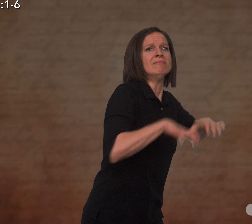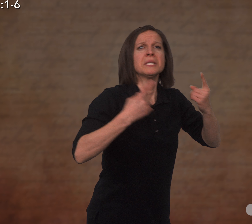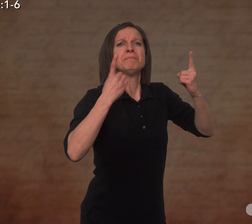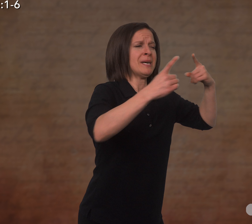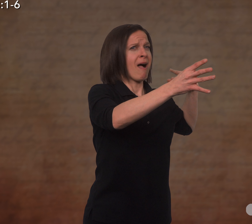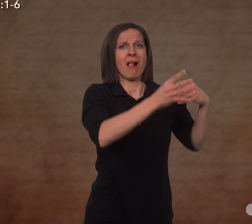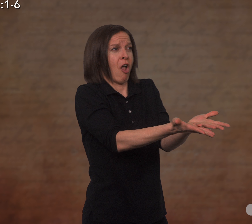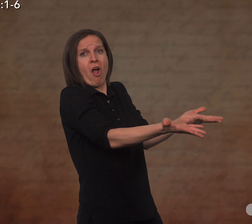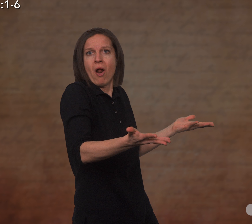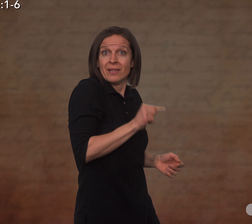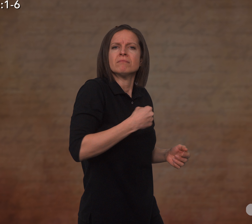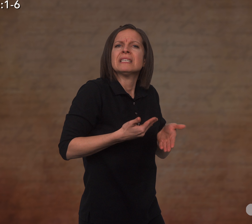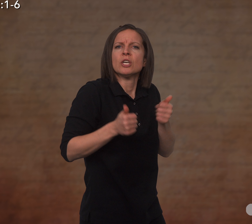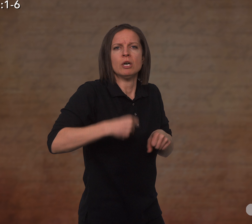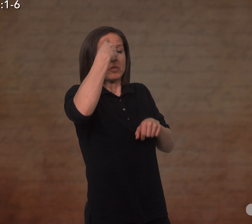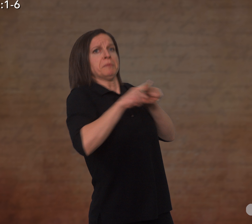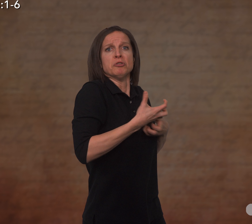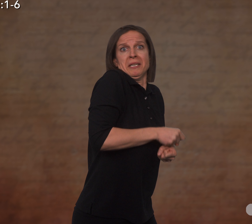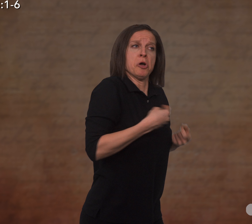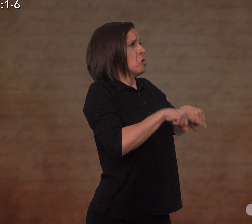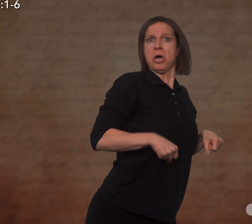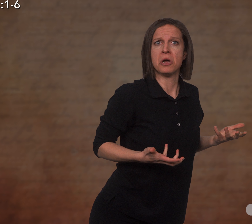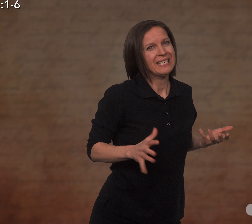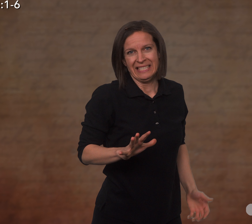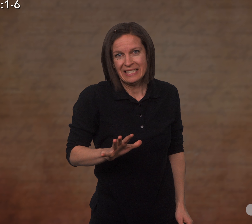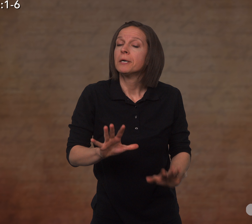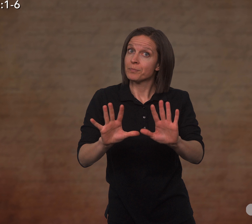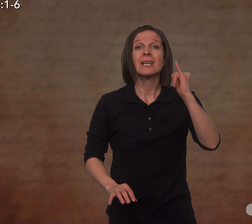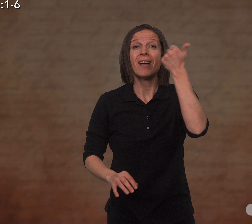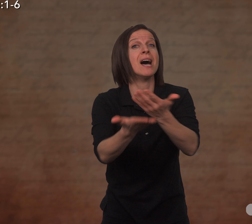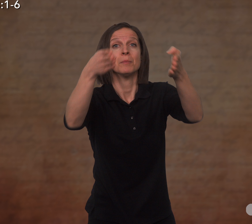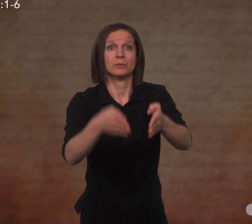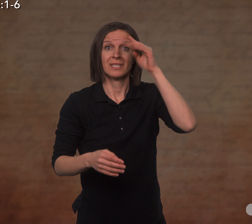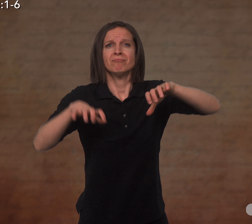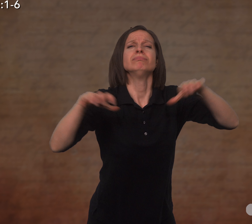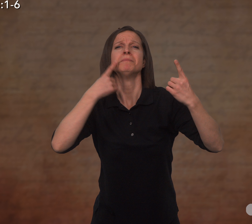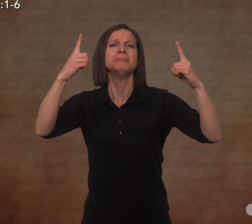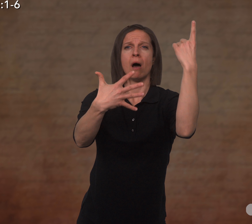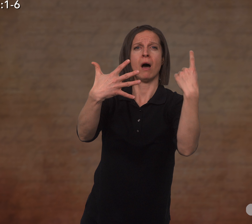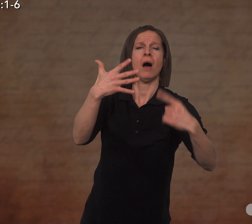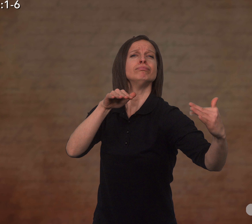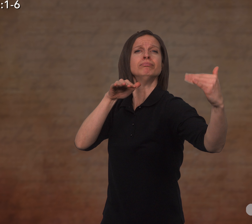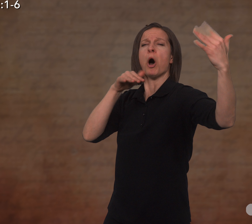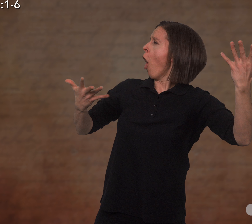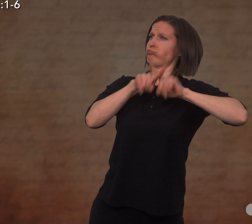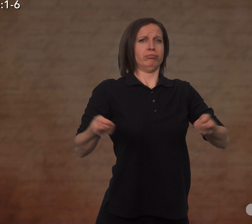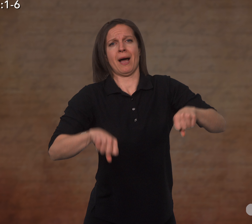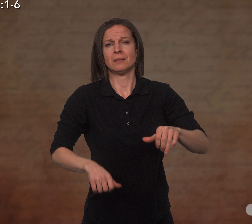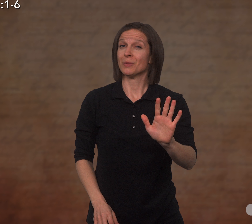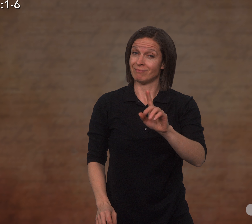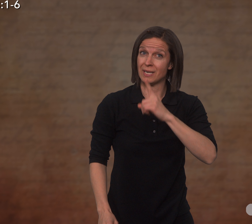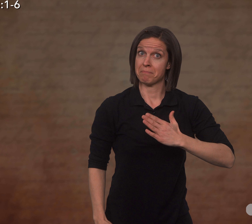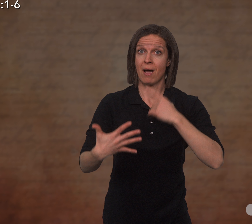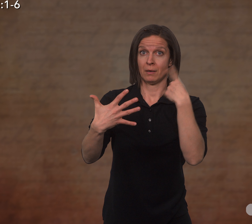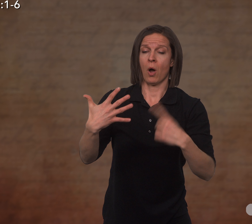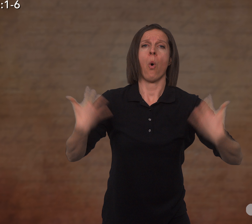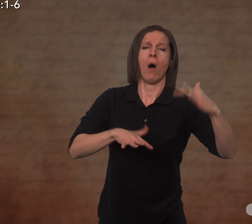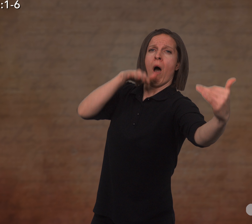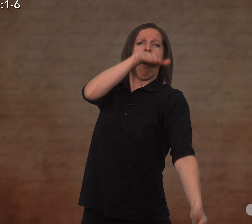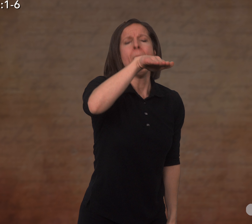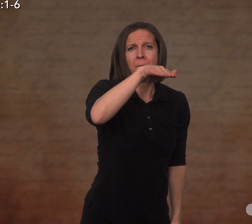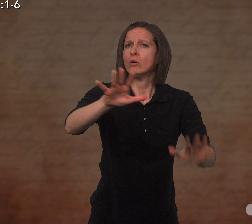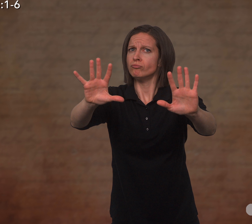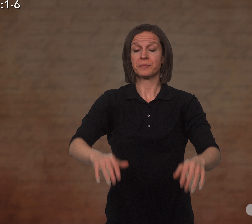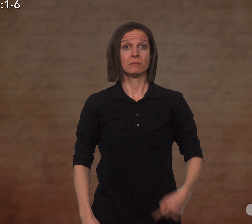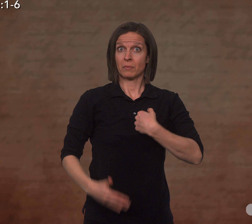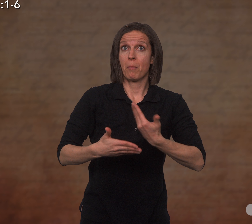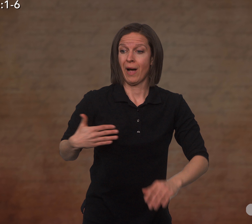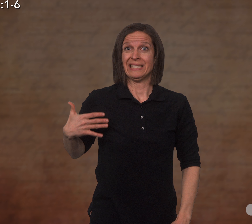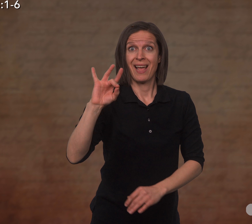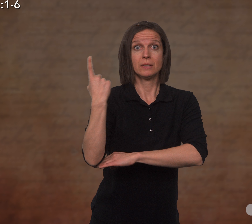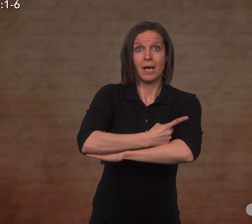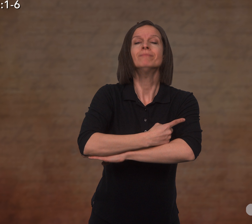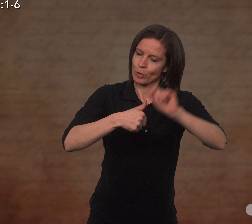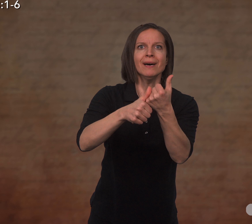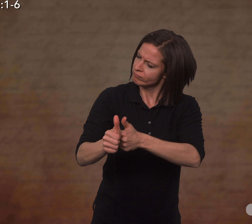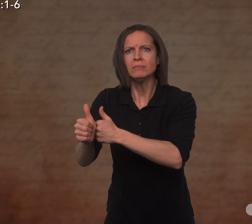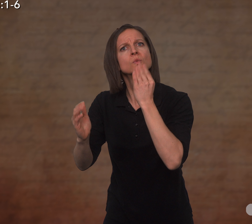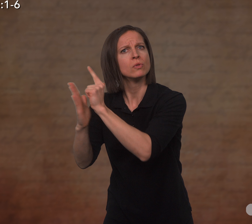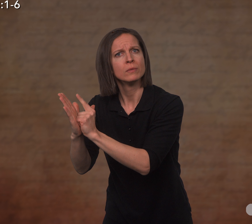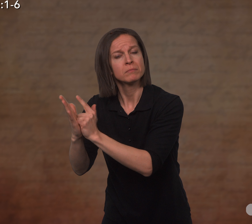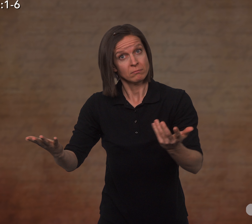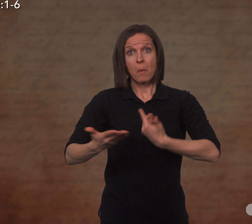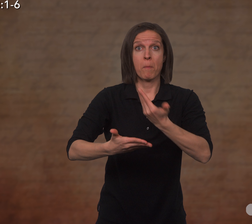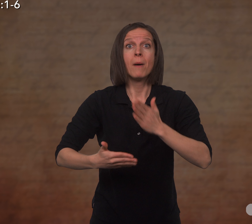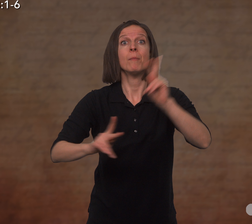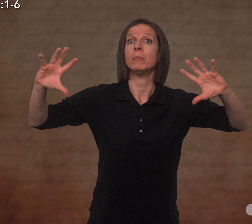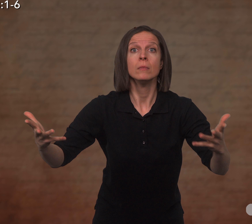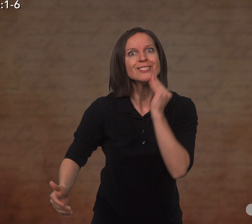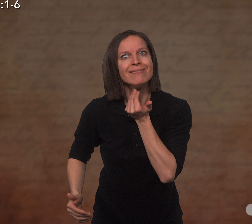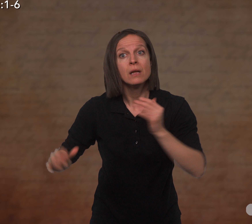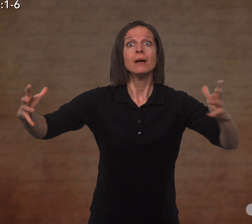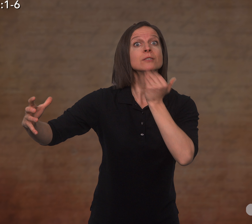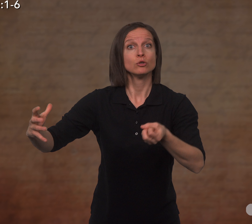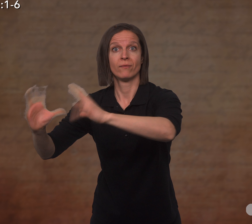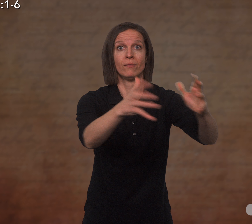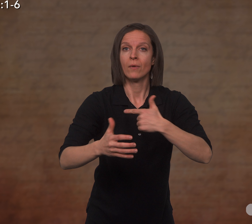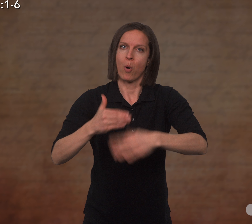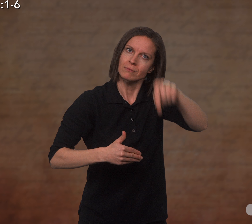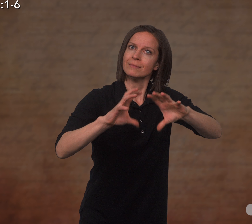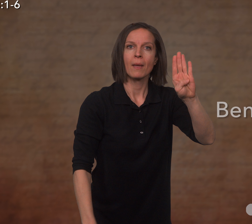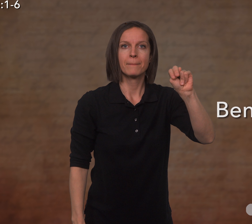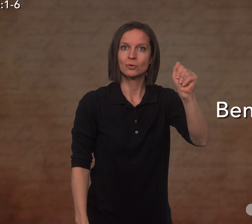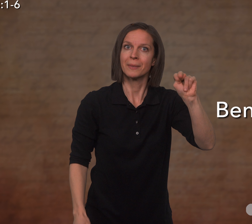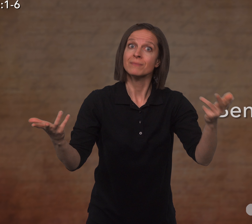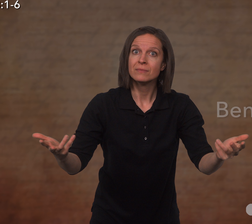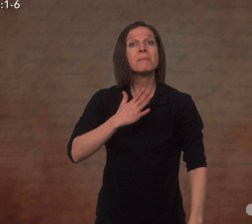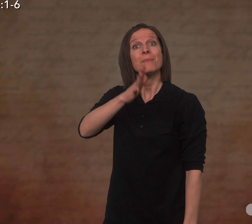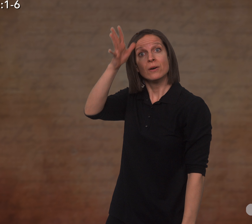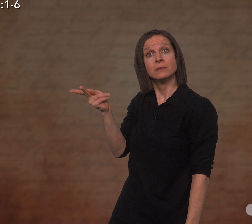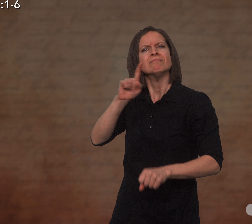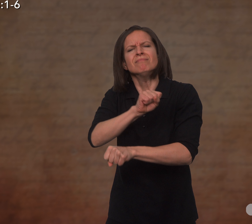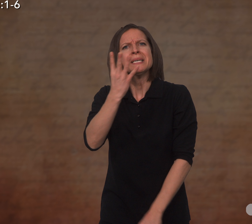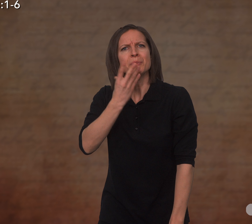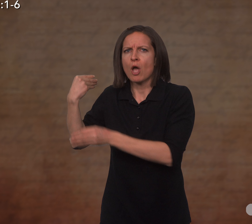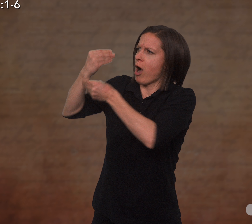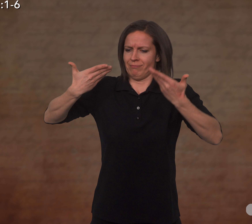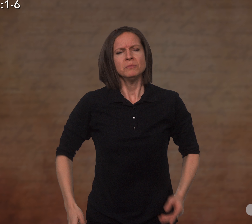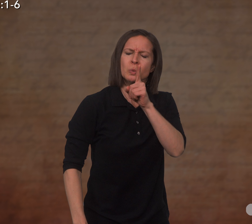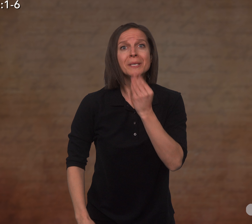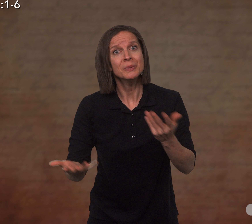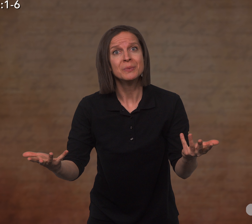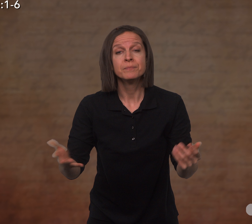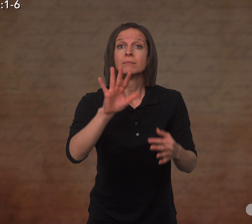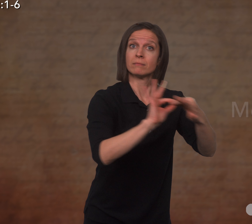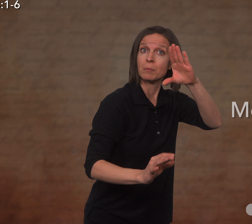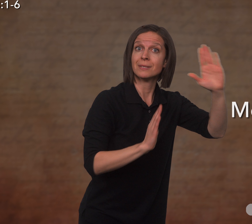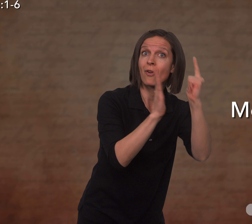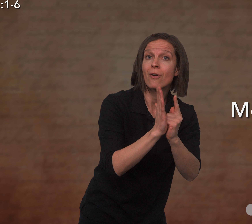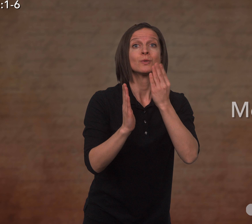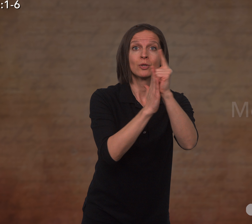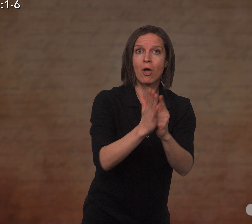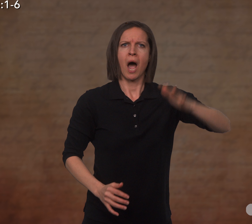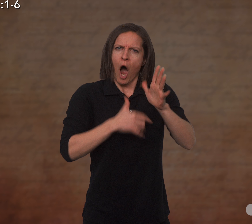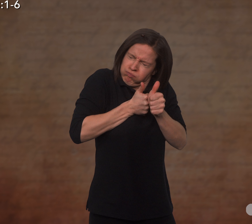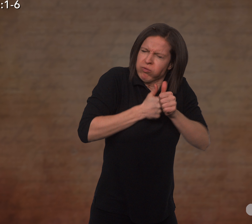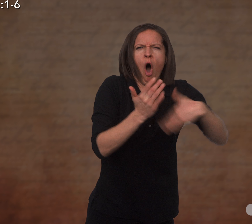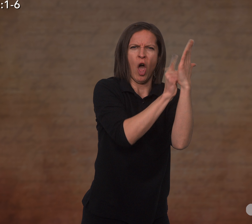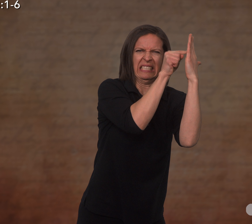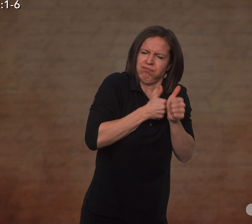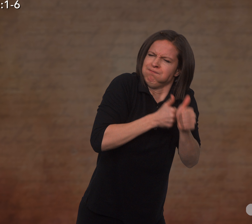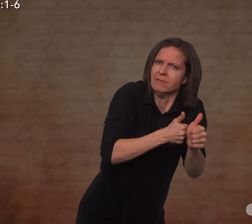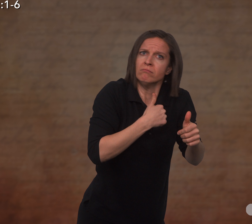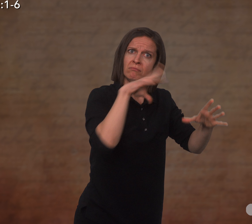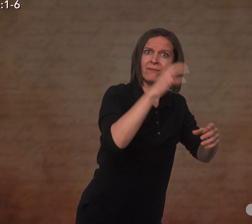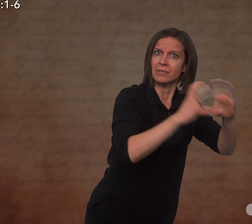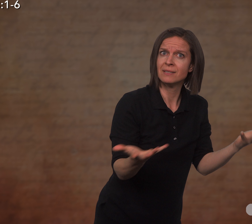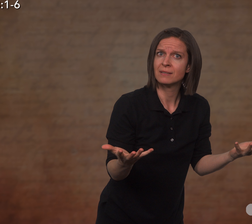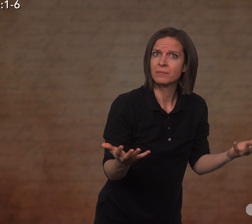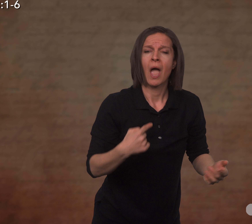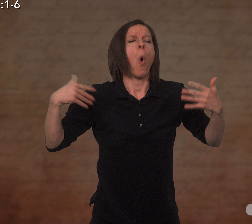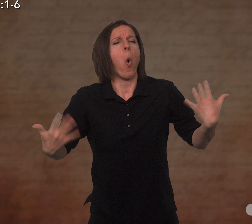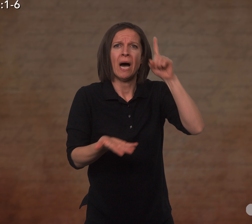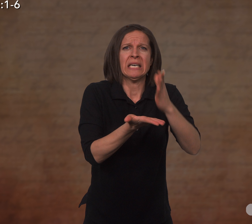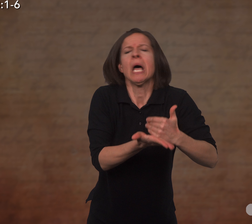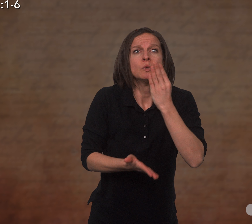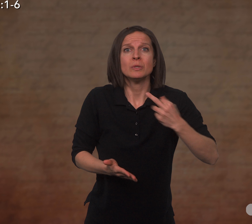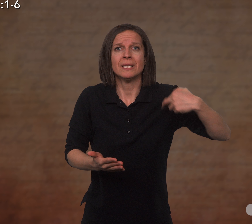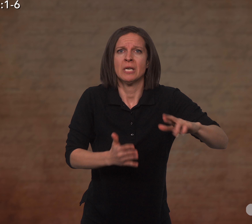If anyone else thinks he has grounds for confidence in the flesh, I have more: circumcised on the eighth day, of the people of Israel, of the tribe of Benjamin;